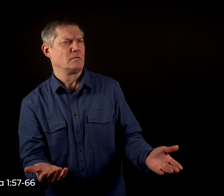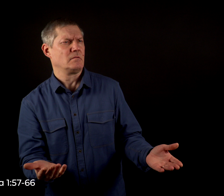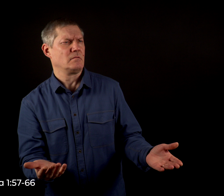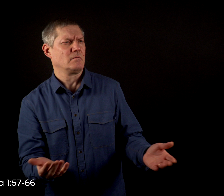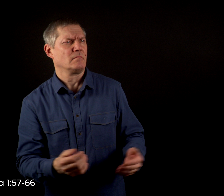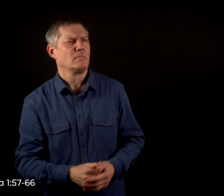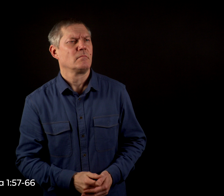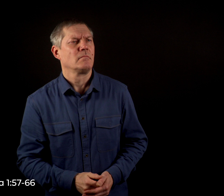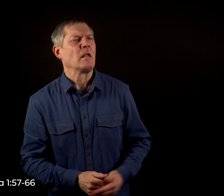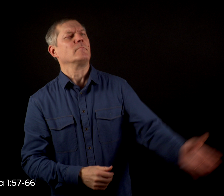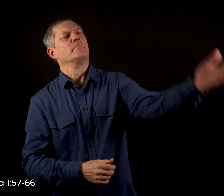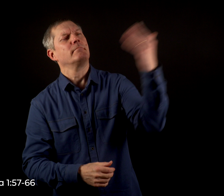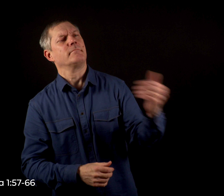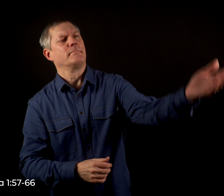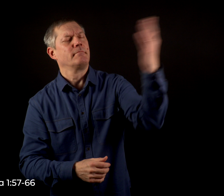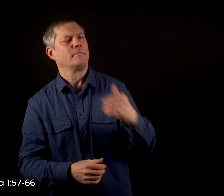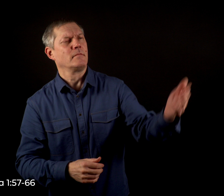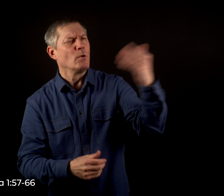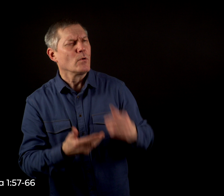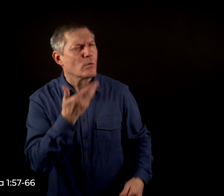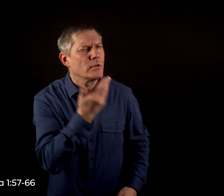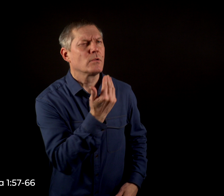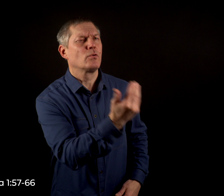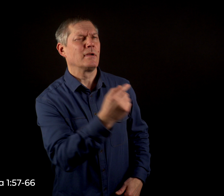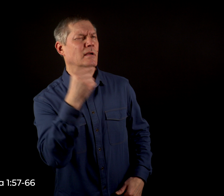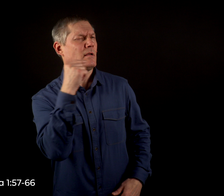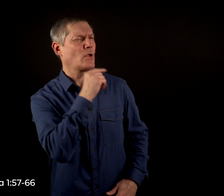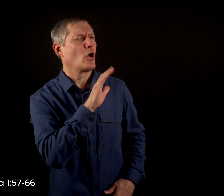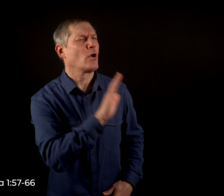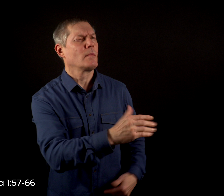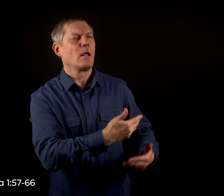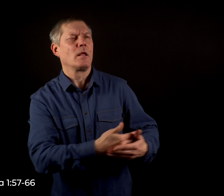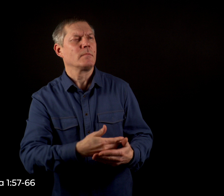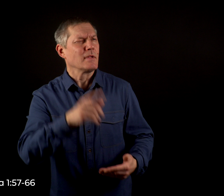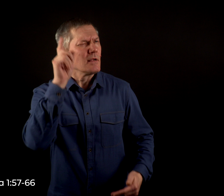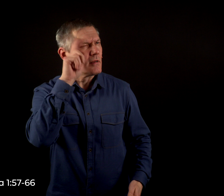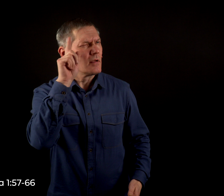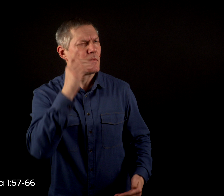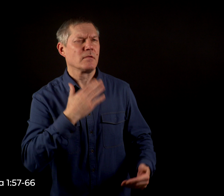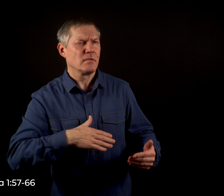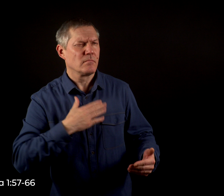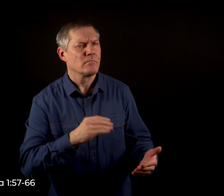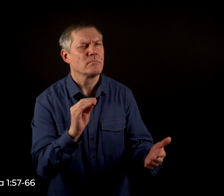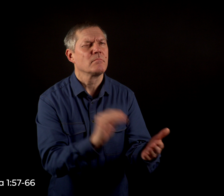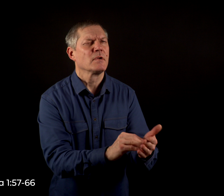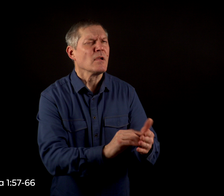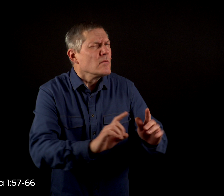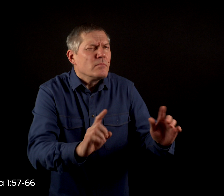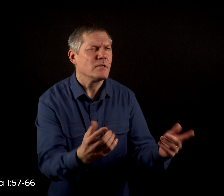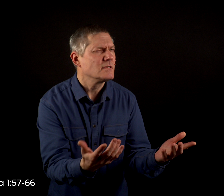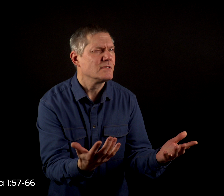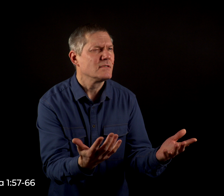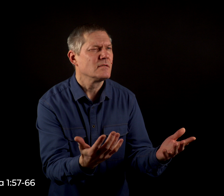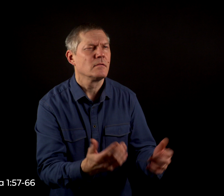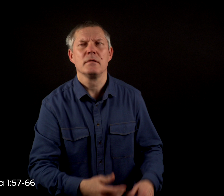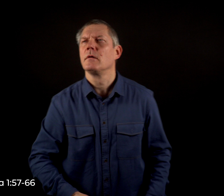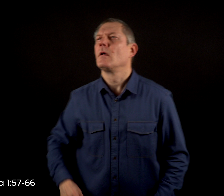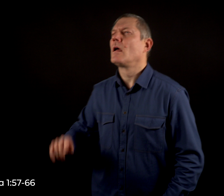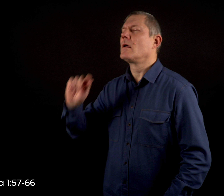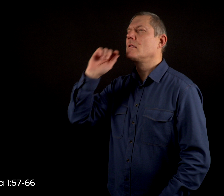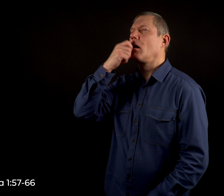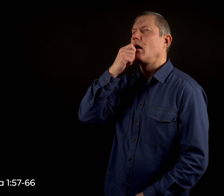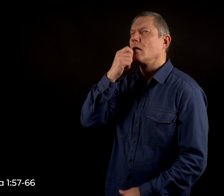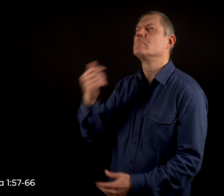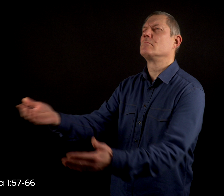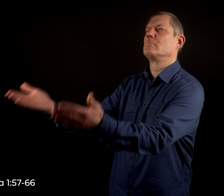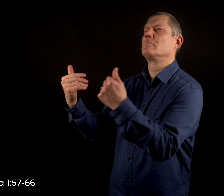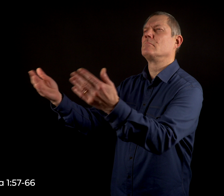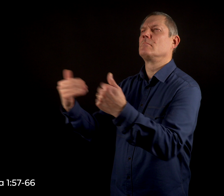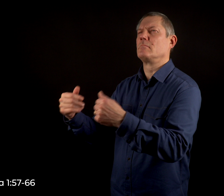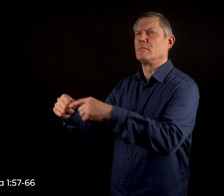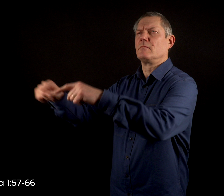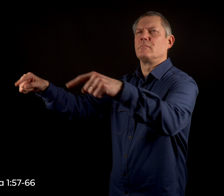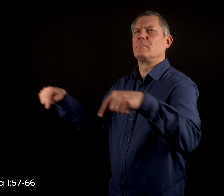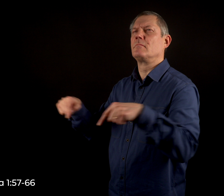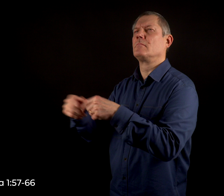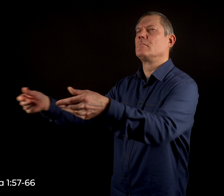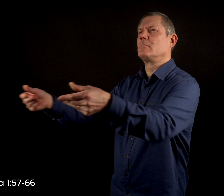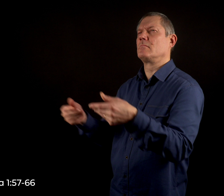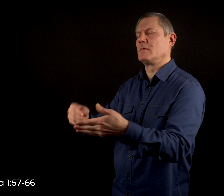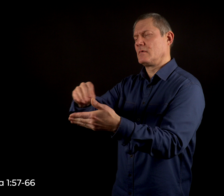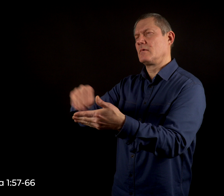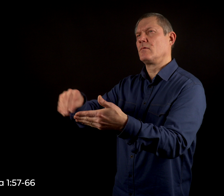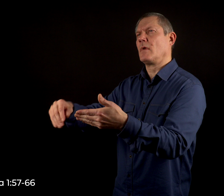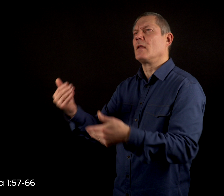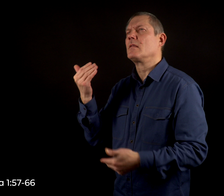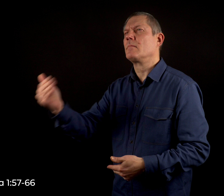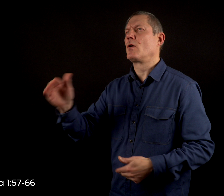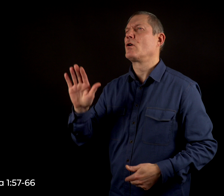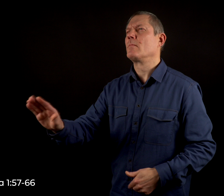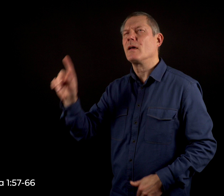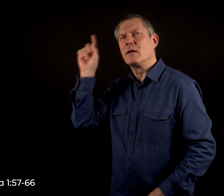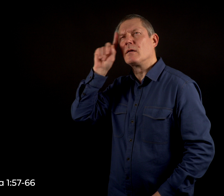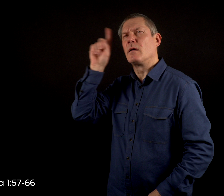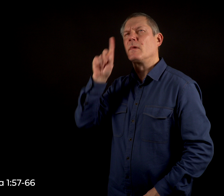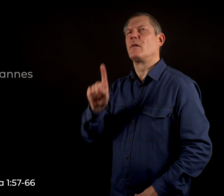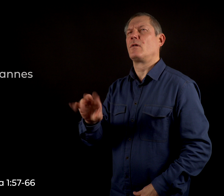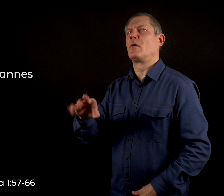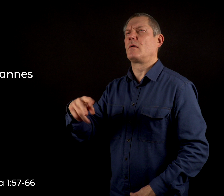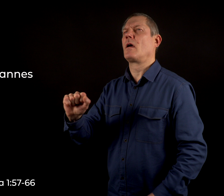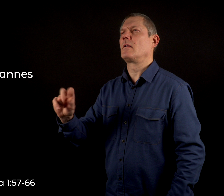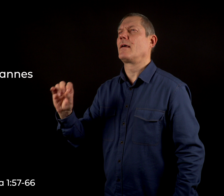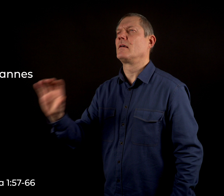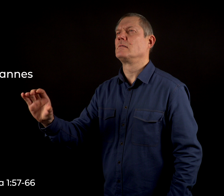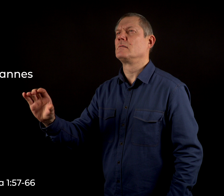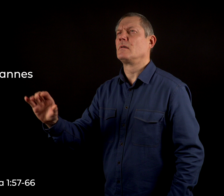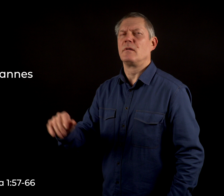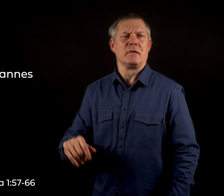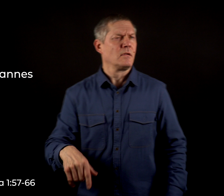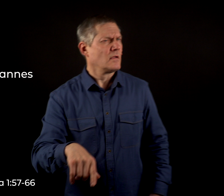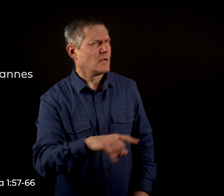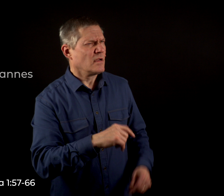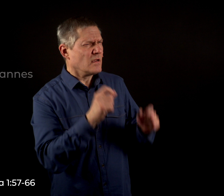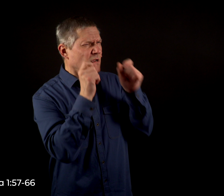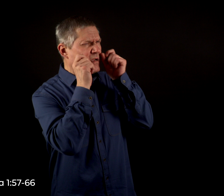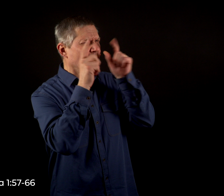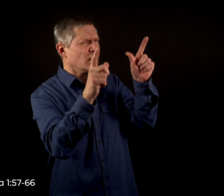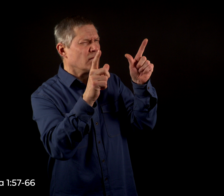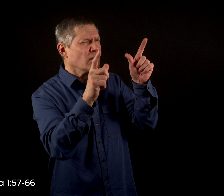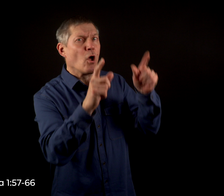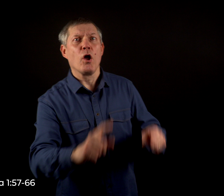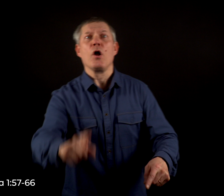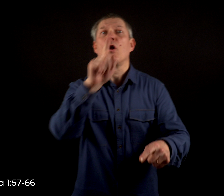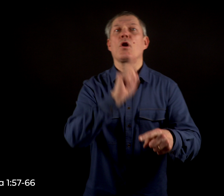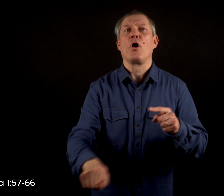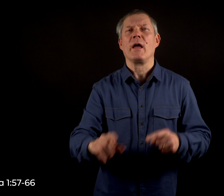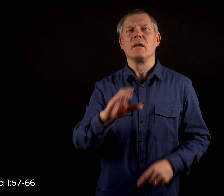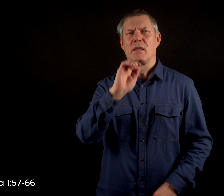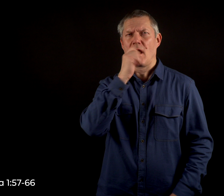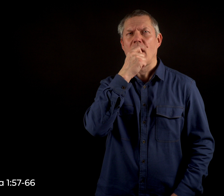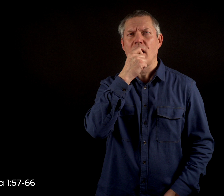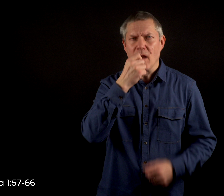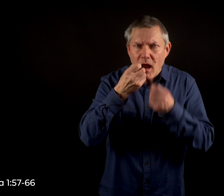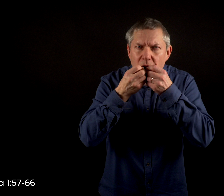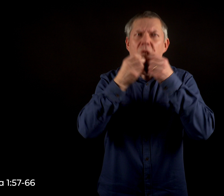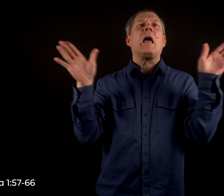So they made signs to his father to find out what he wanted to name the child. Zechariah asked for a tablet and wrote, “His name is John.” And they were all amazed.